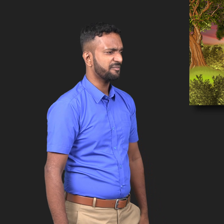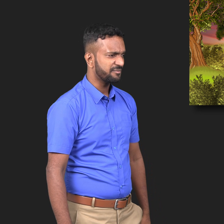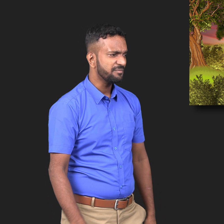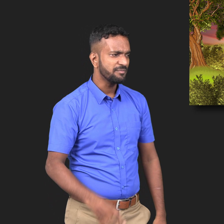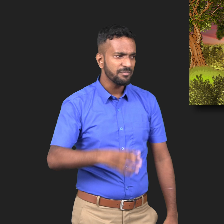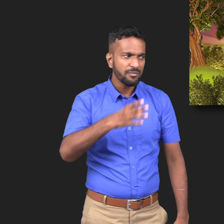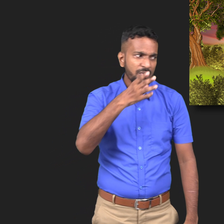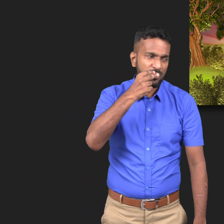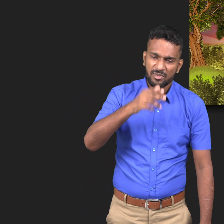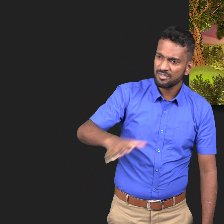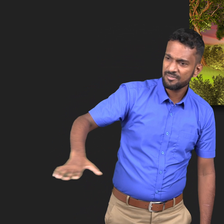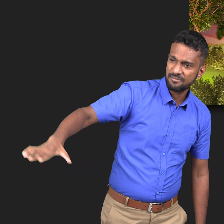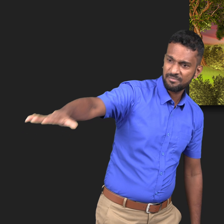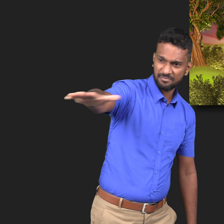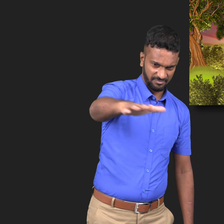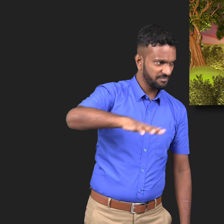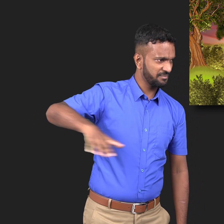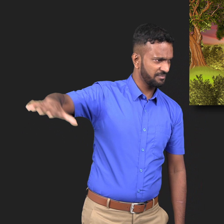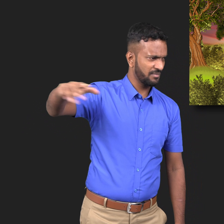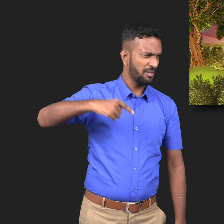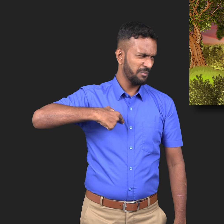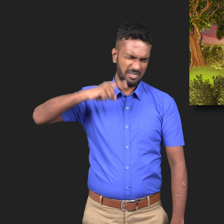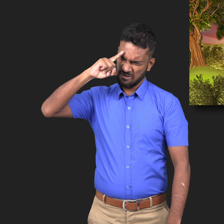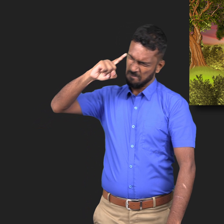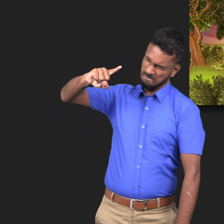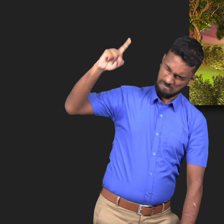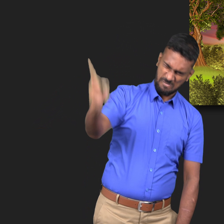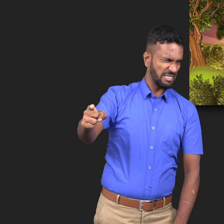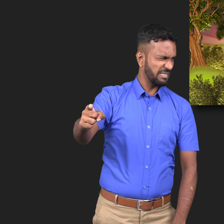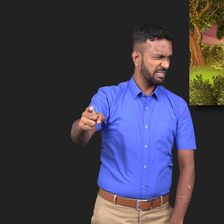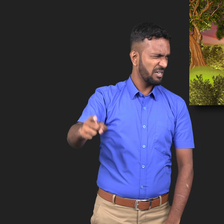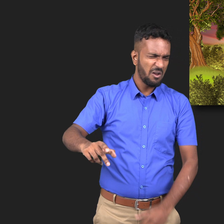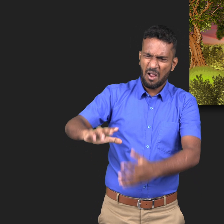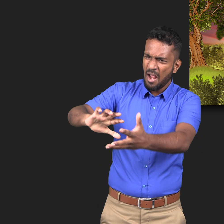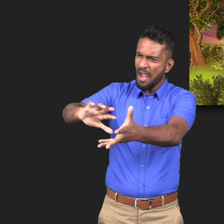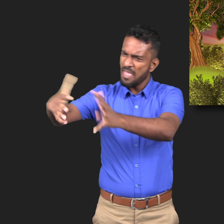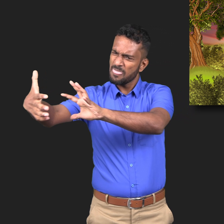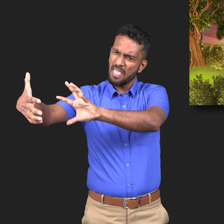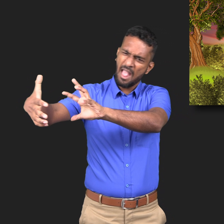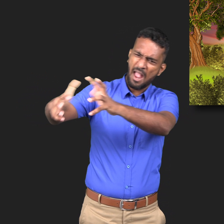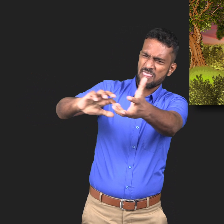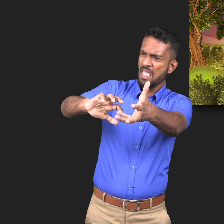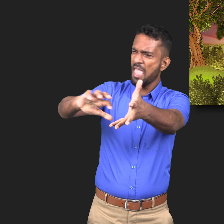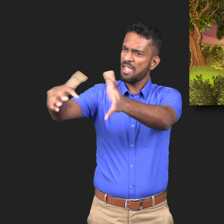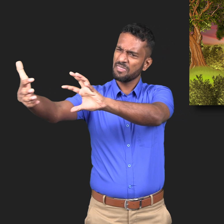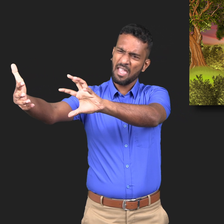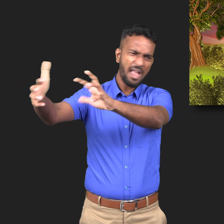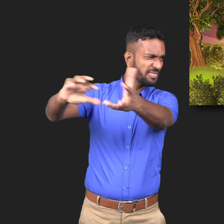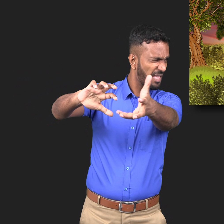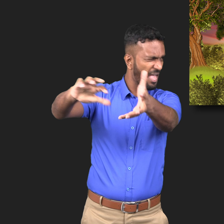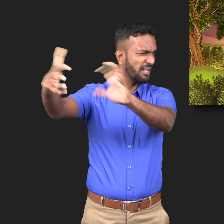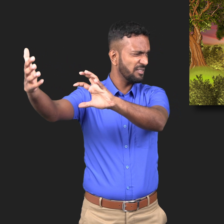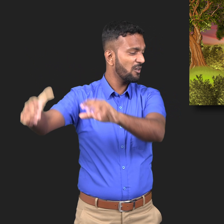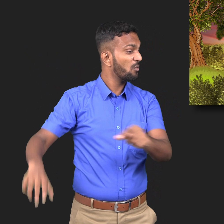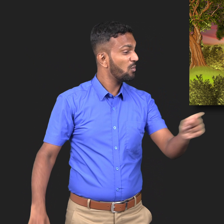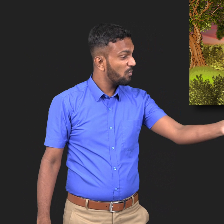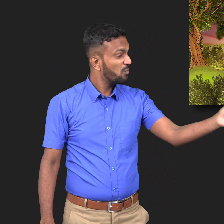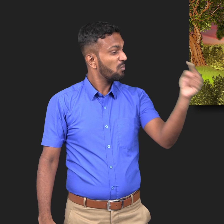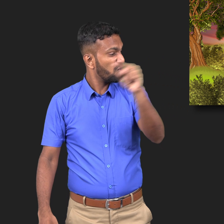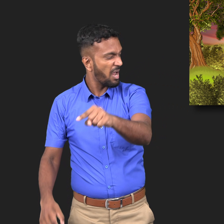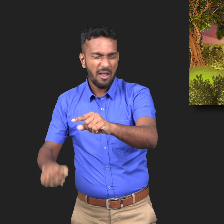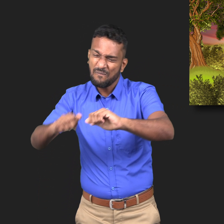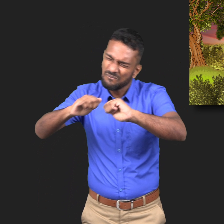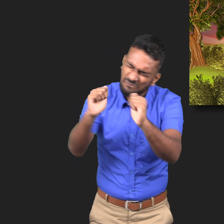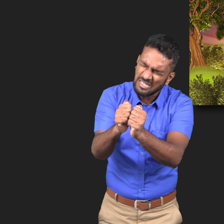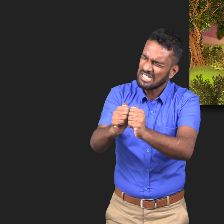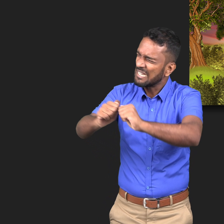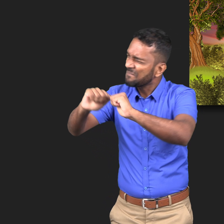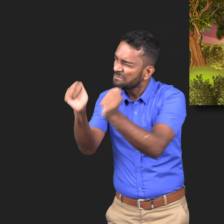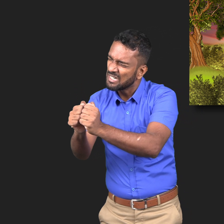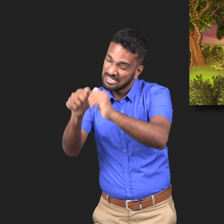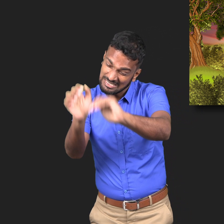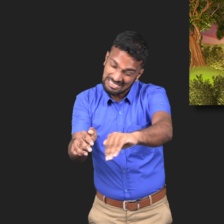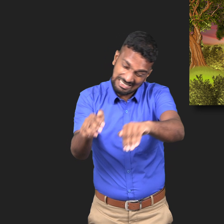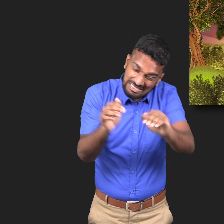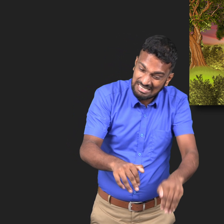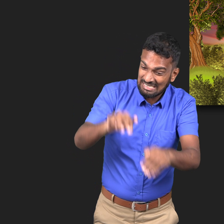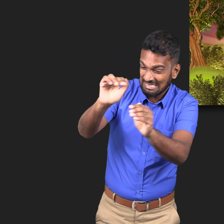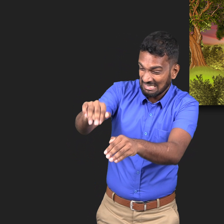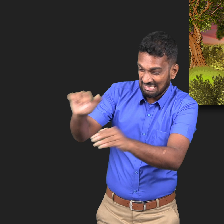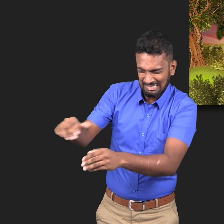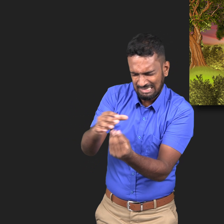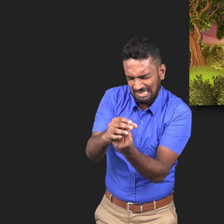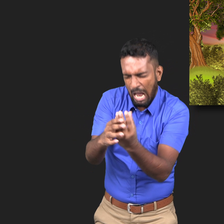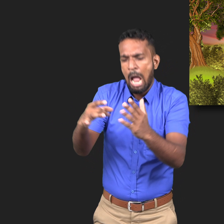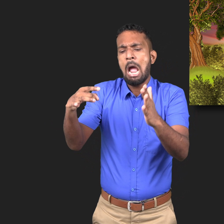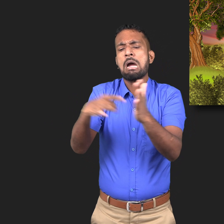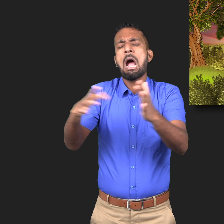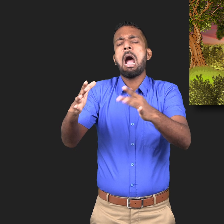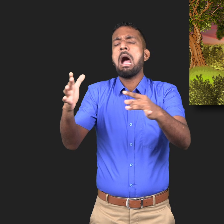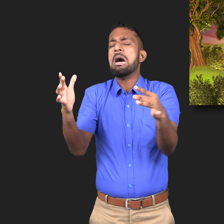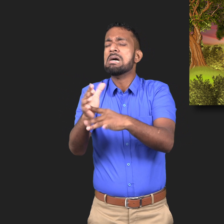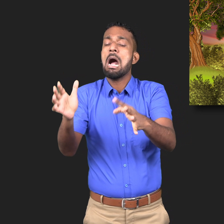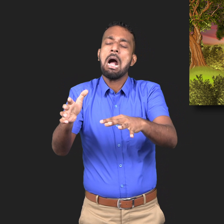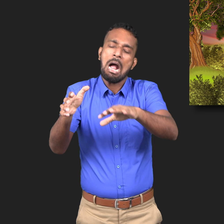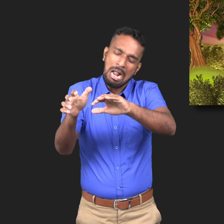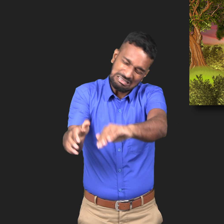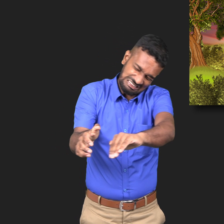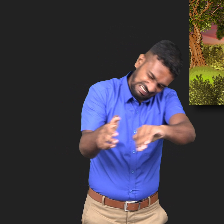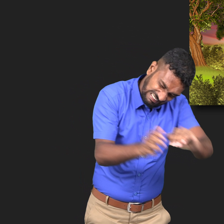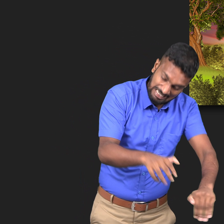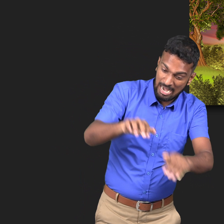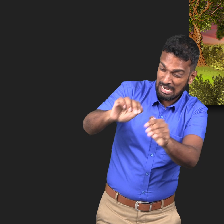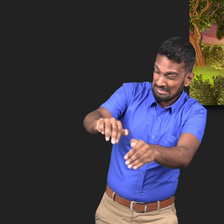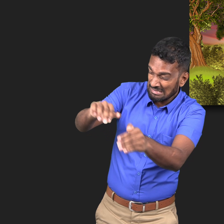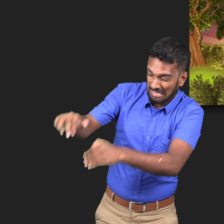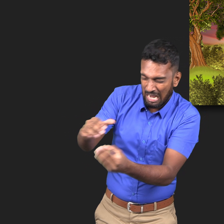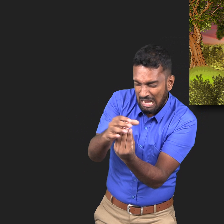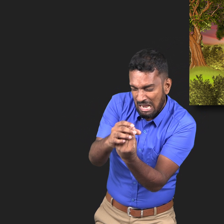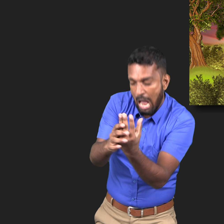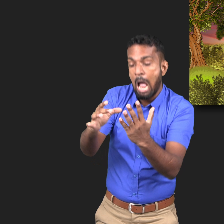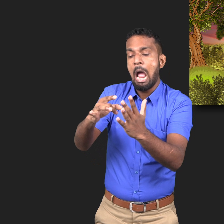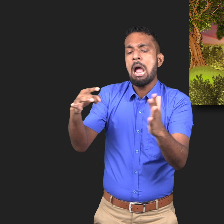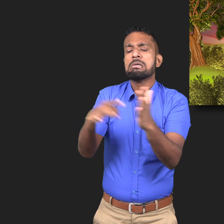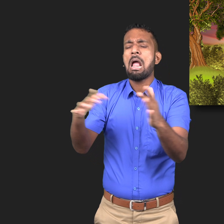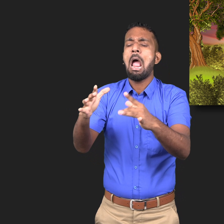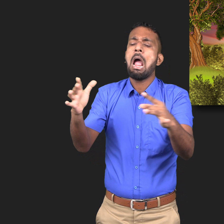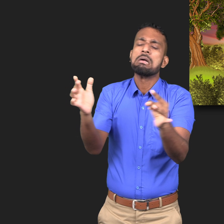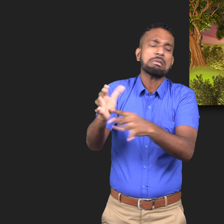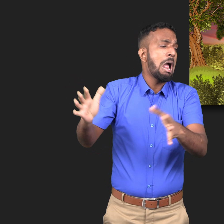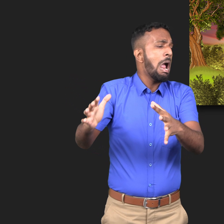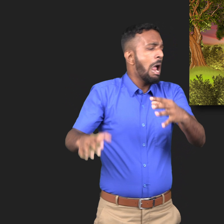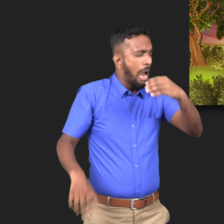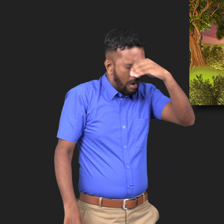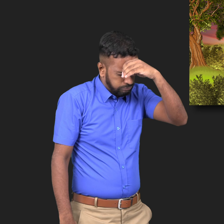through toil you will eat of it all the days of your life.